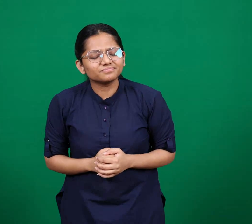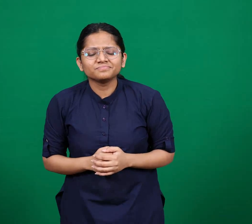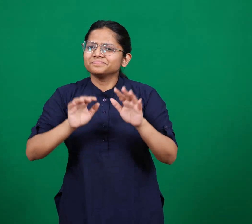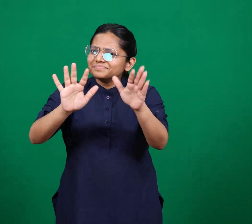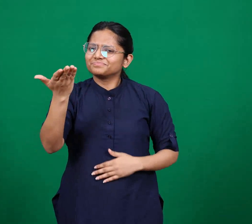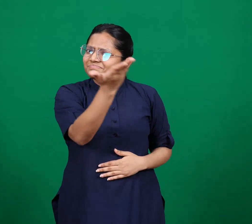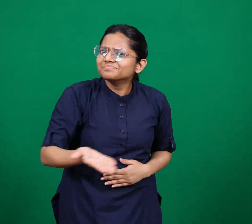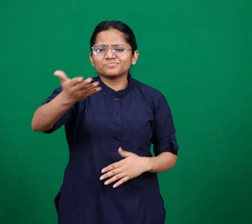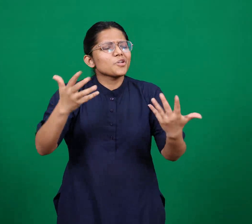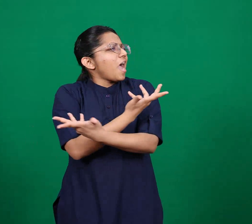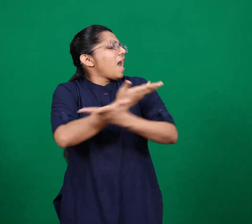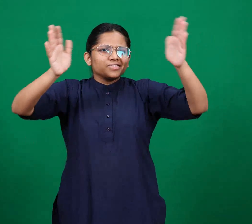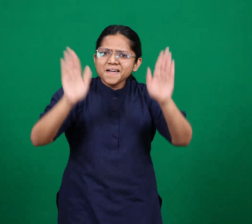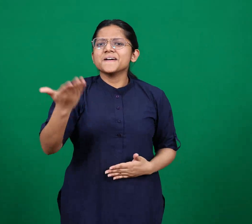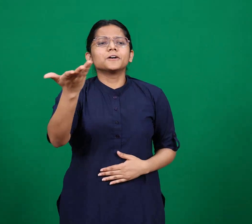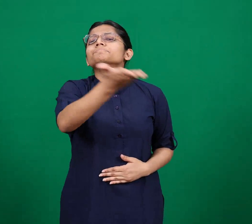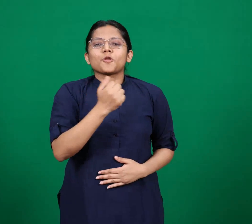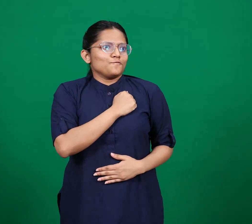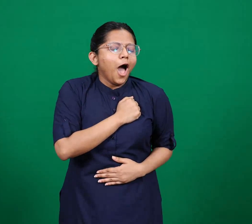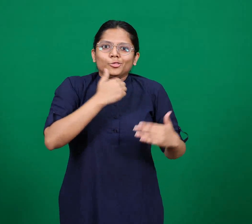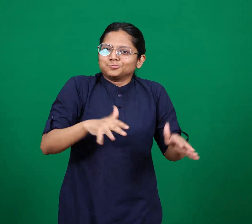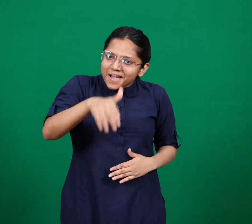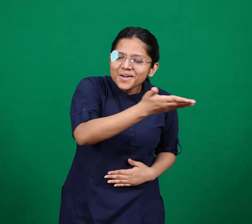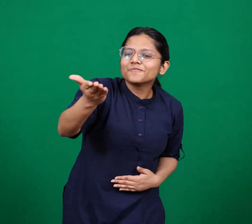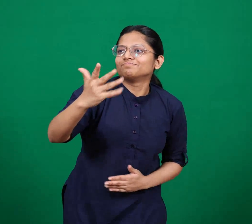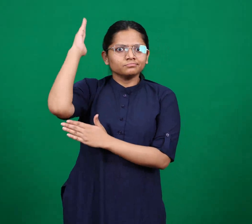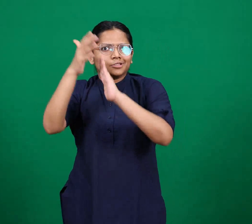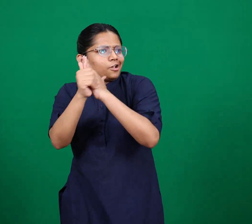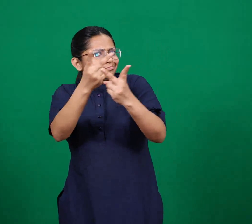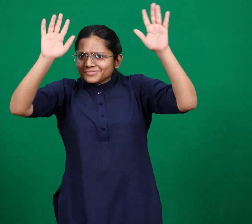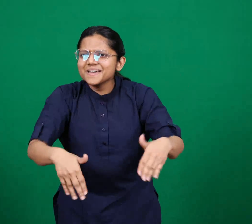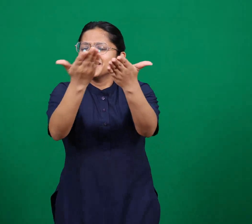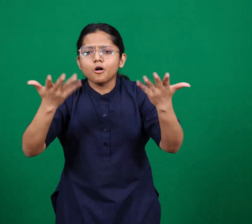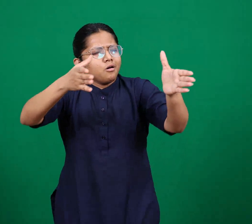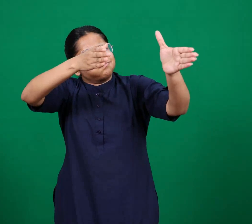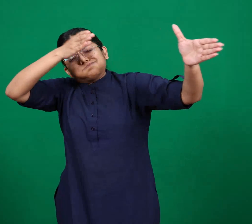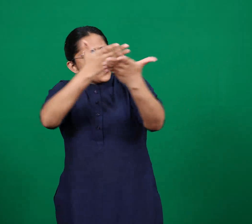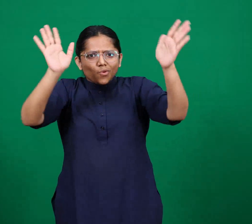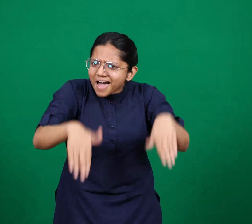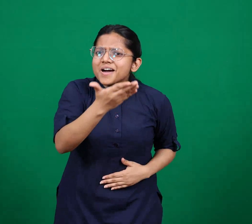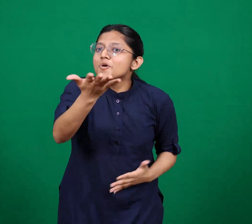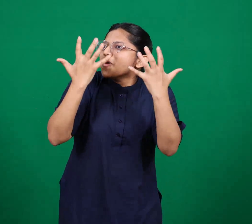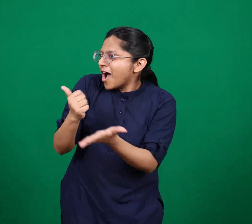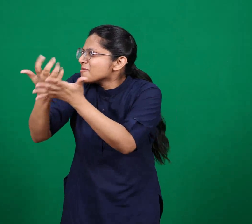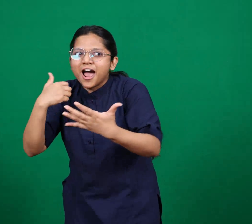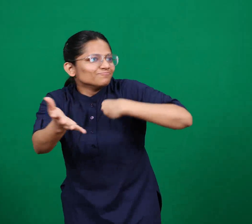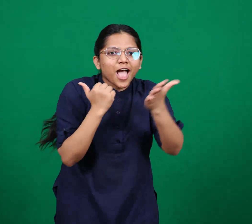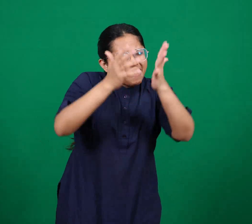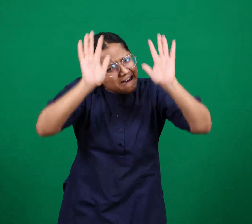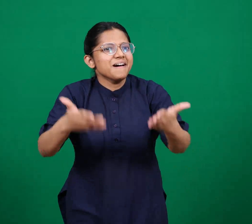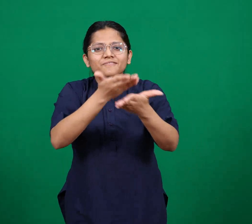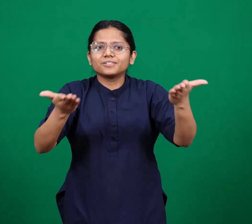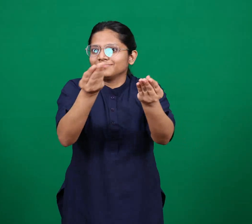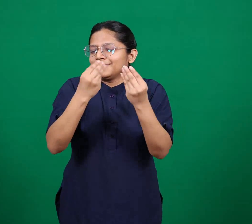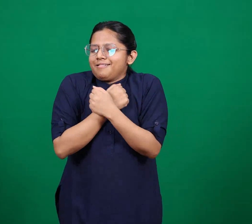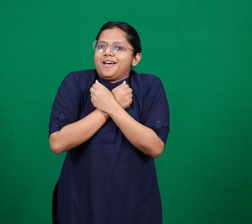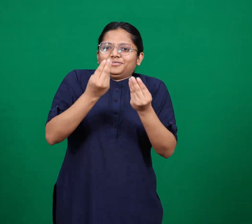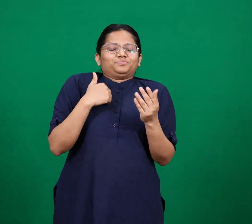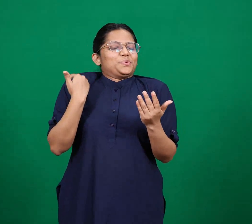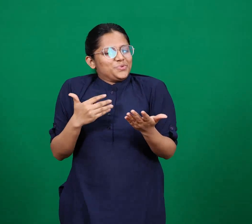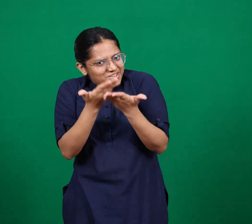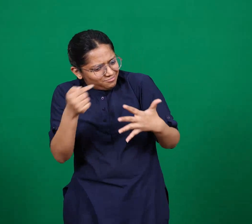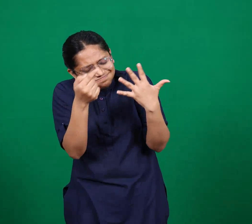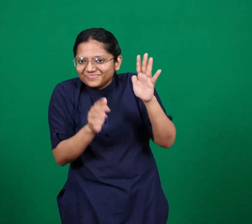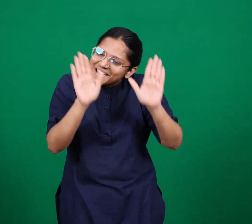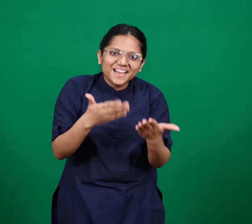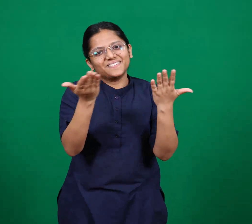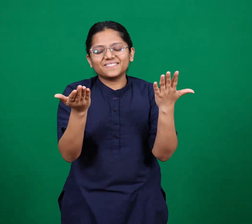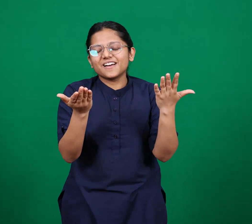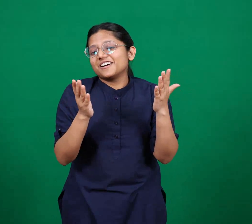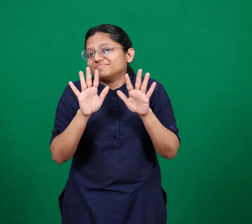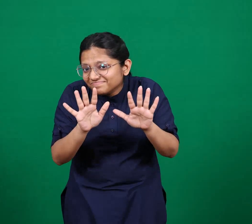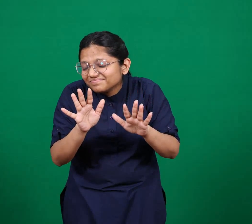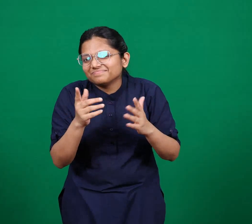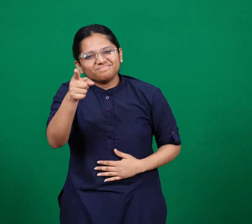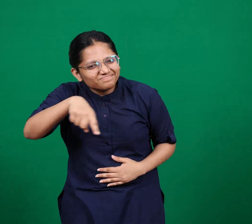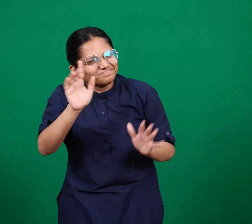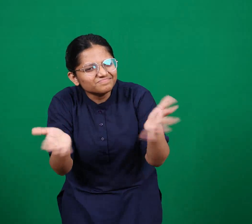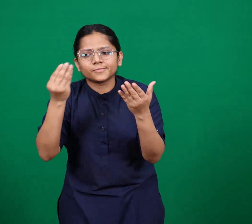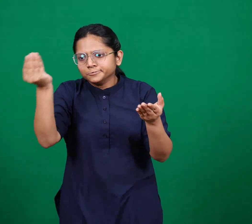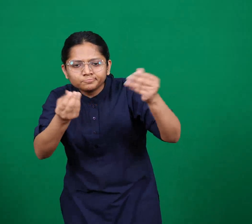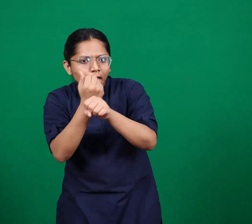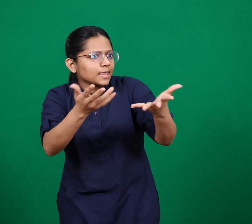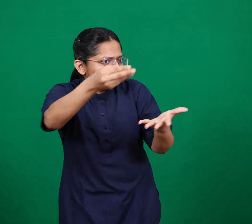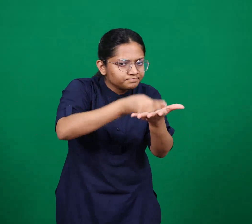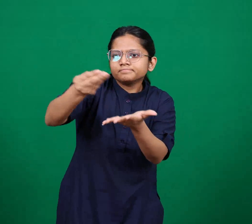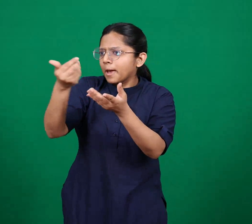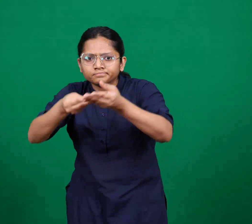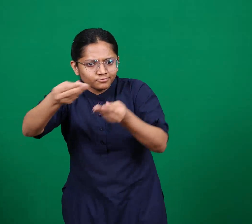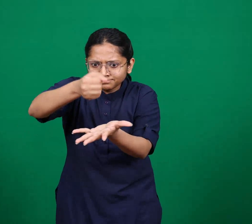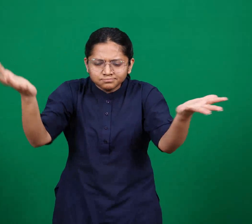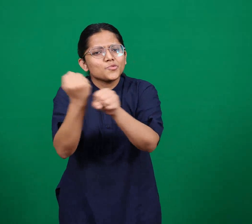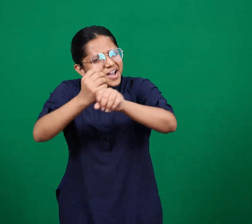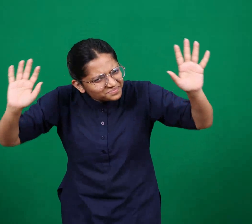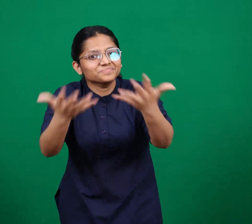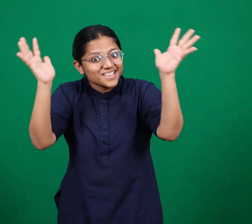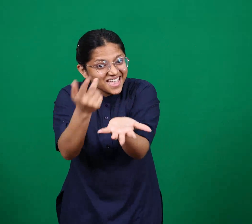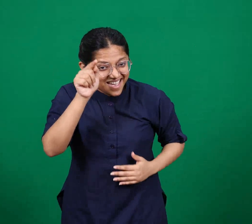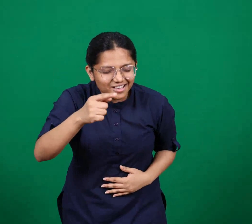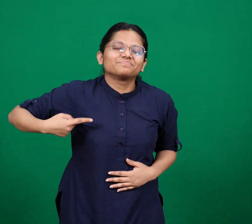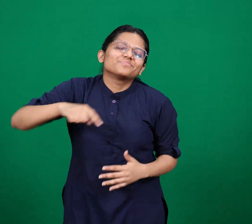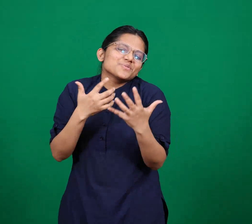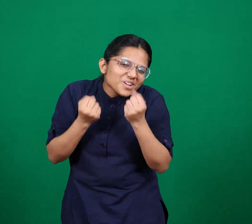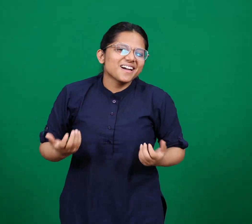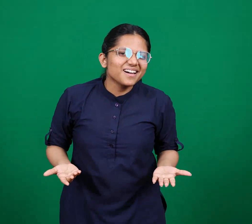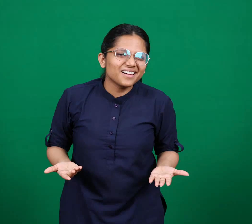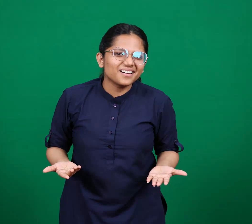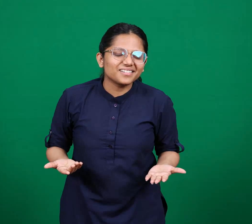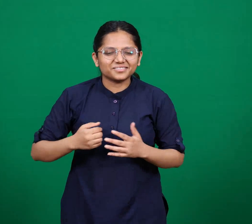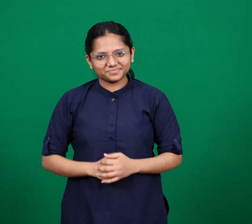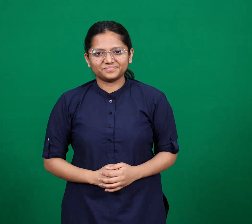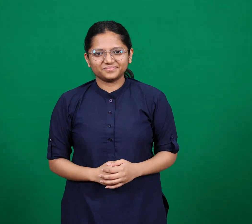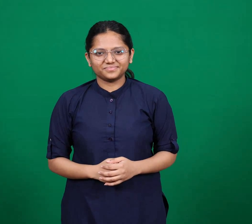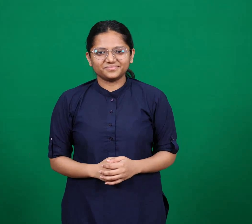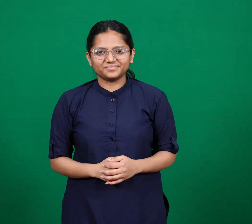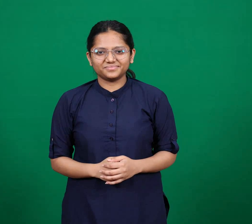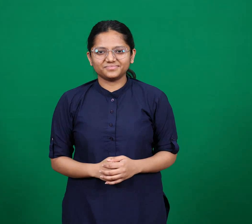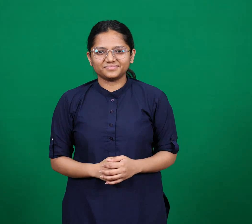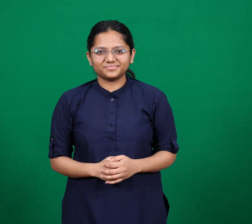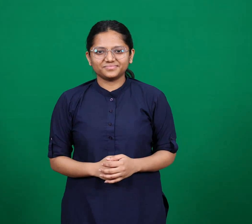But just as you excel in everything- in faith, in speech, in knowledge, in complete earnestness, and in the love we inspired in you -see that you also excel in this grace of giving.